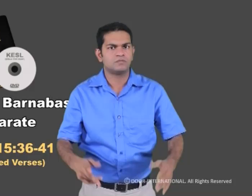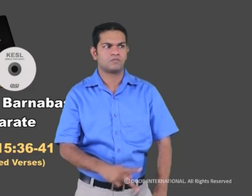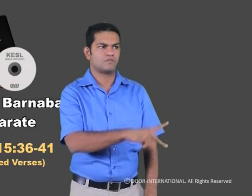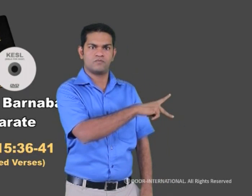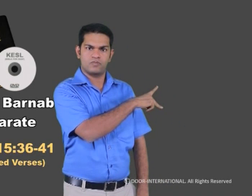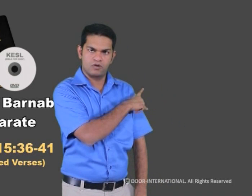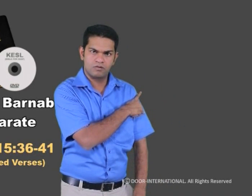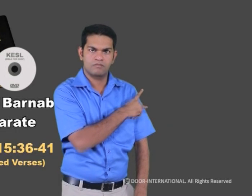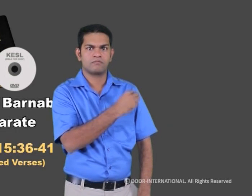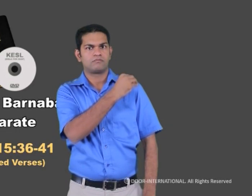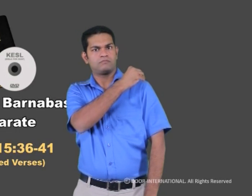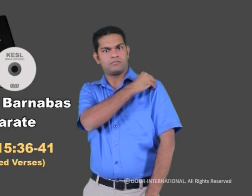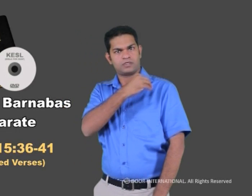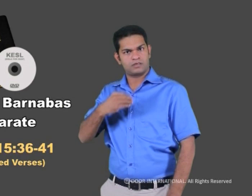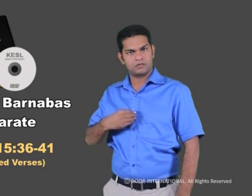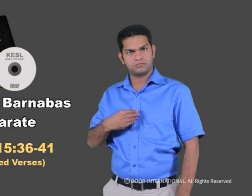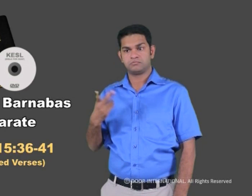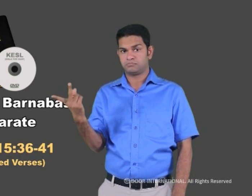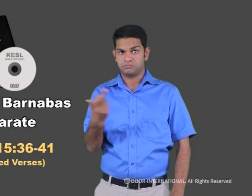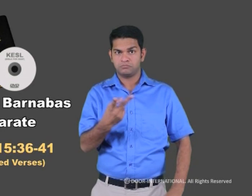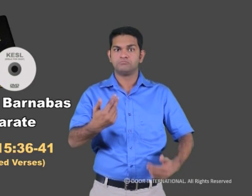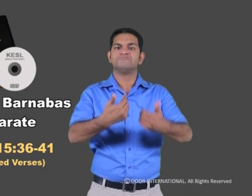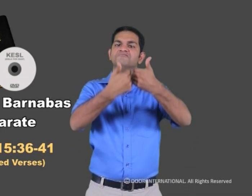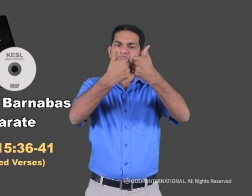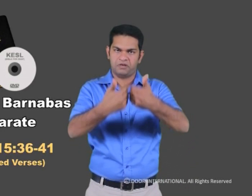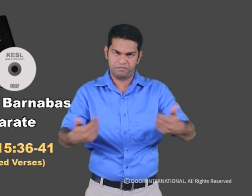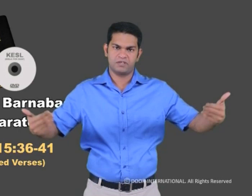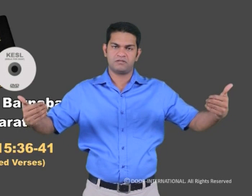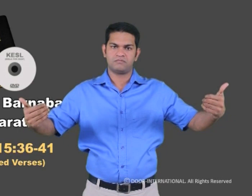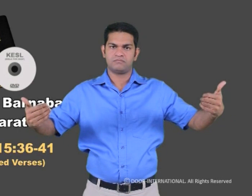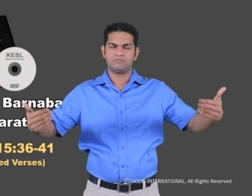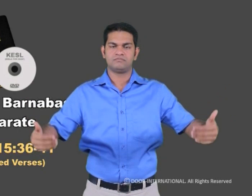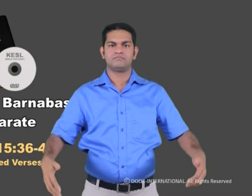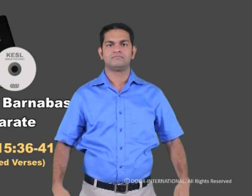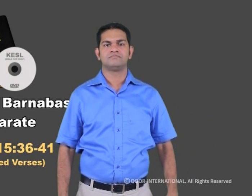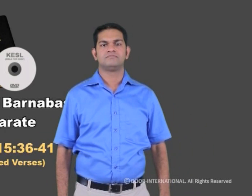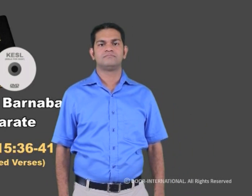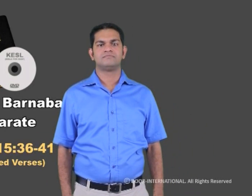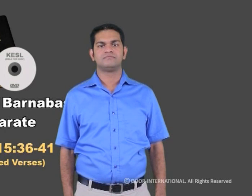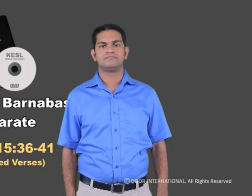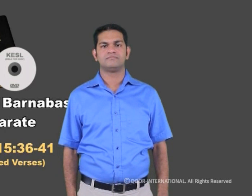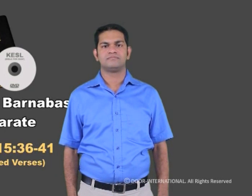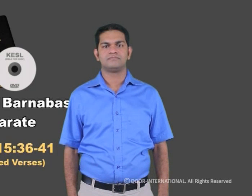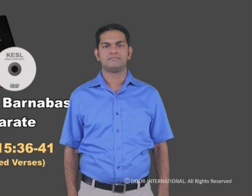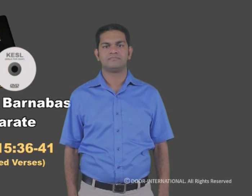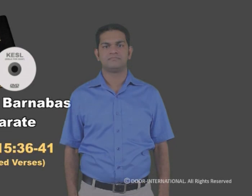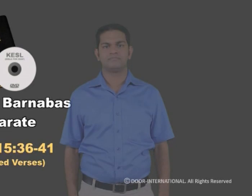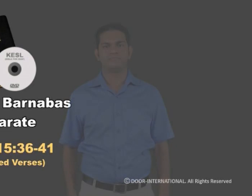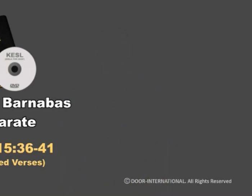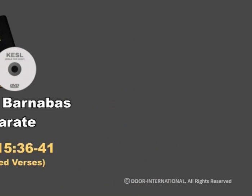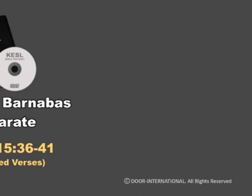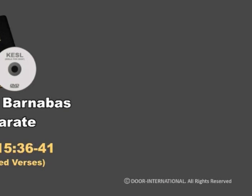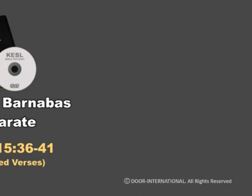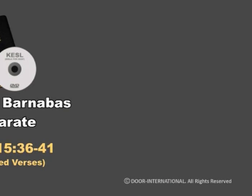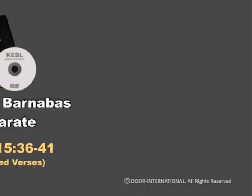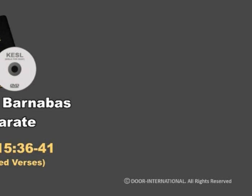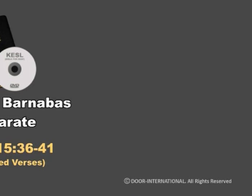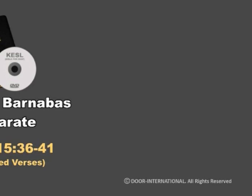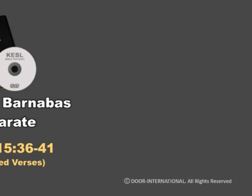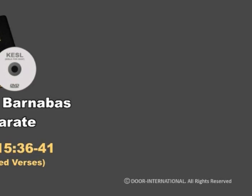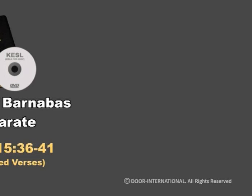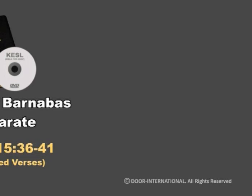Paul and Barnabas separate